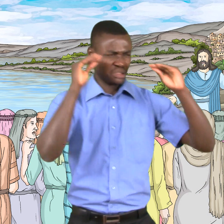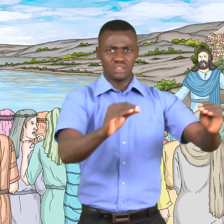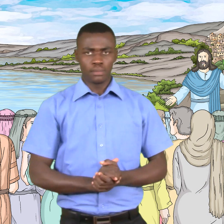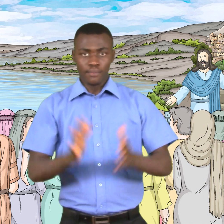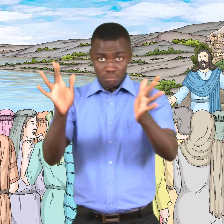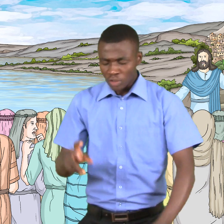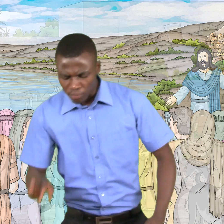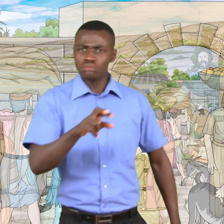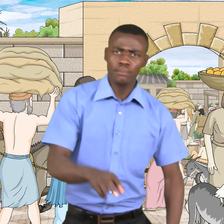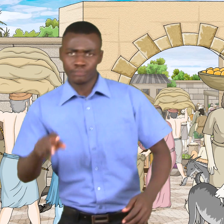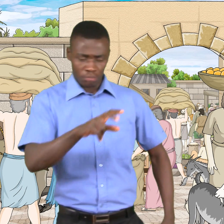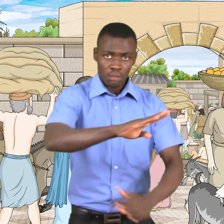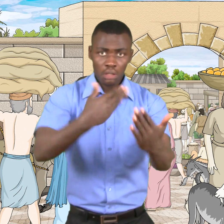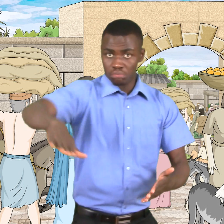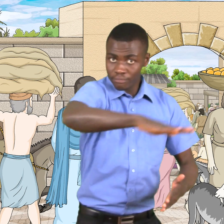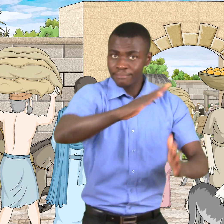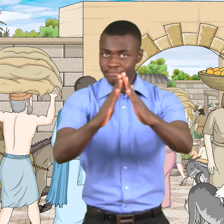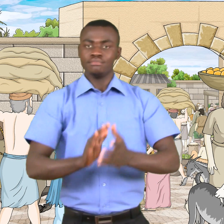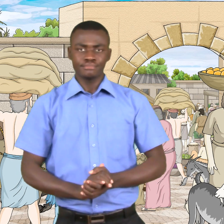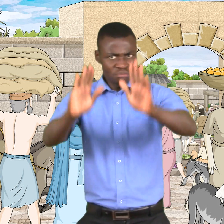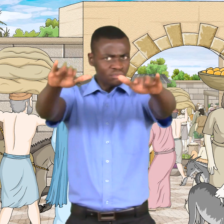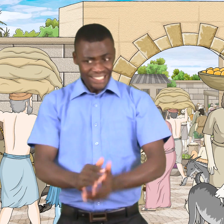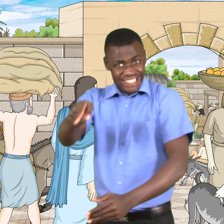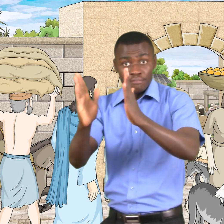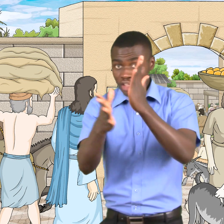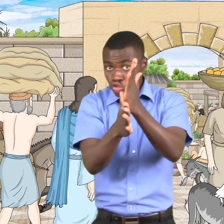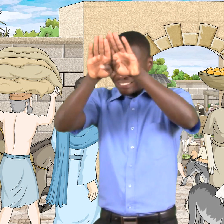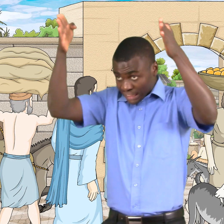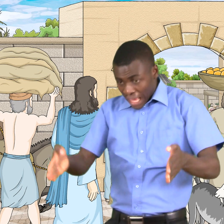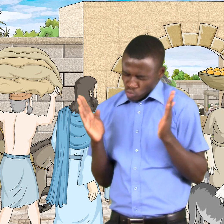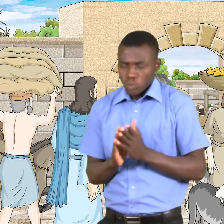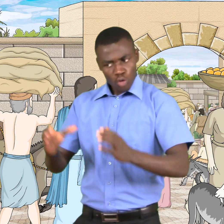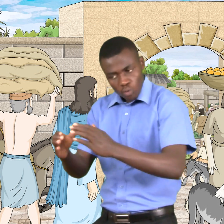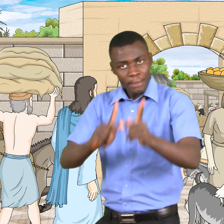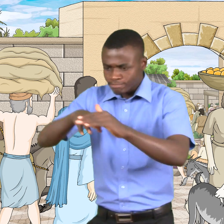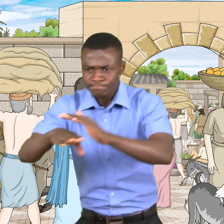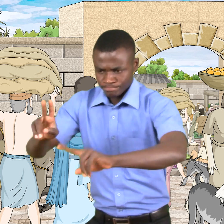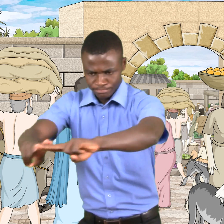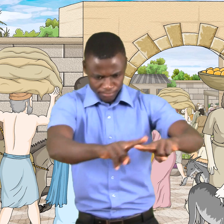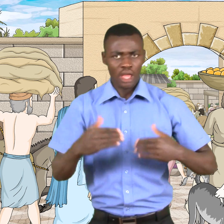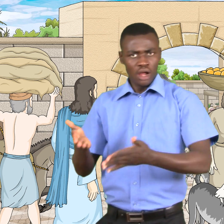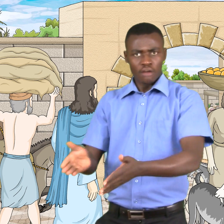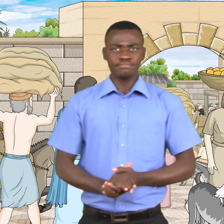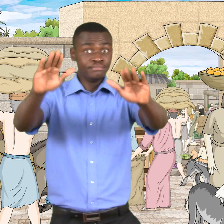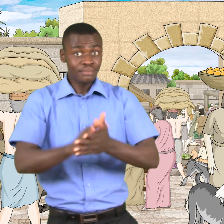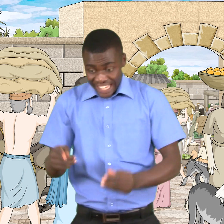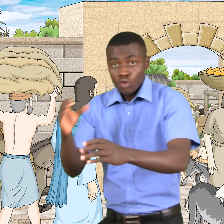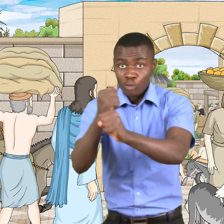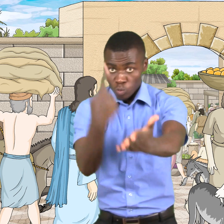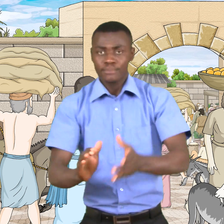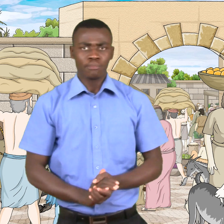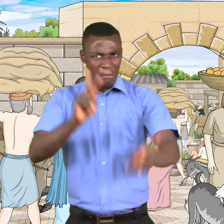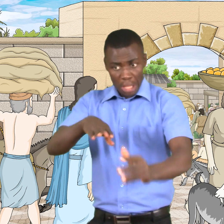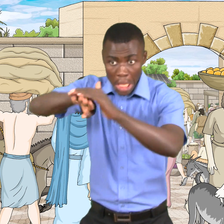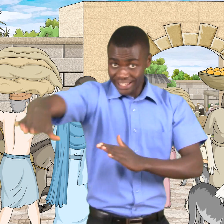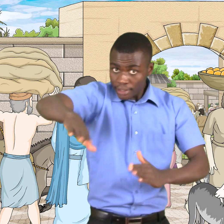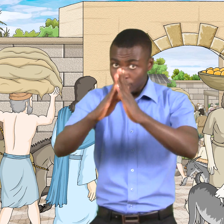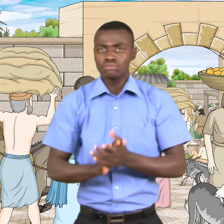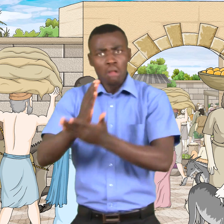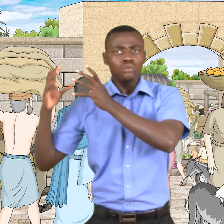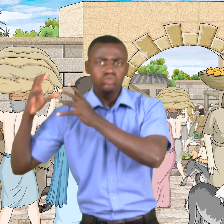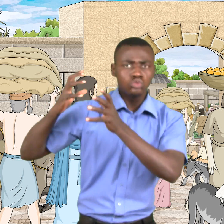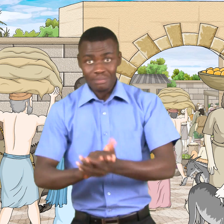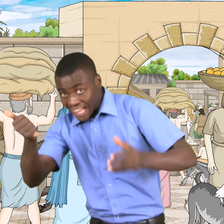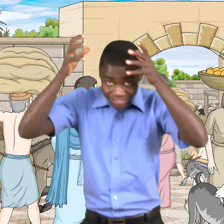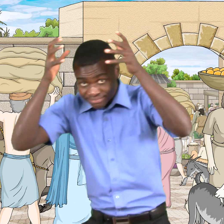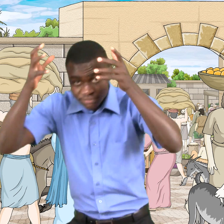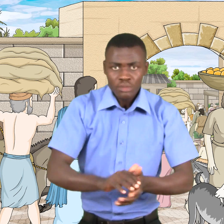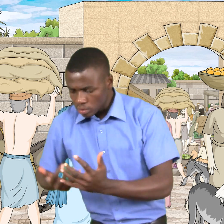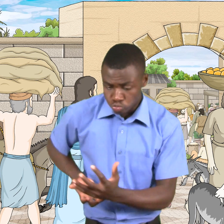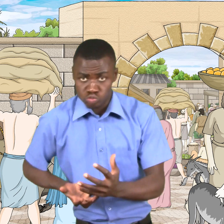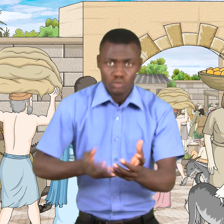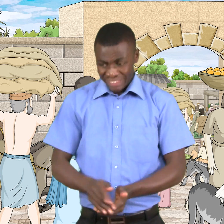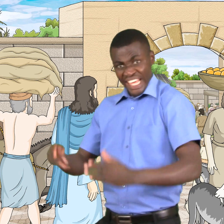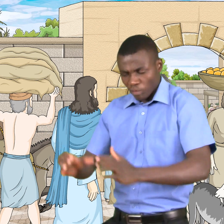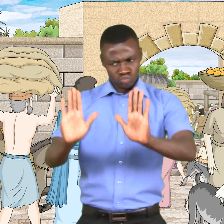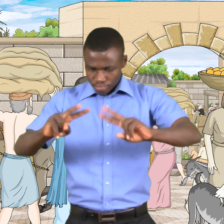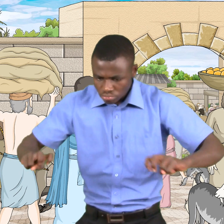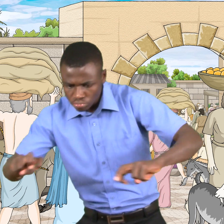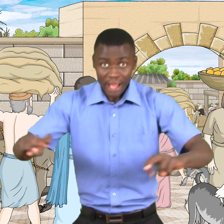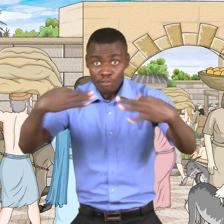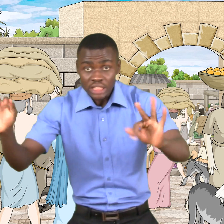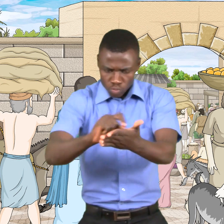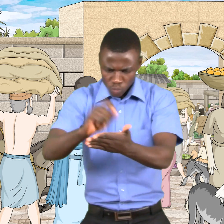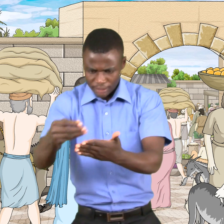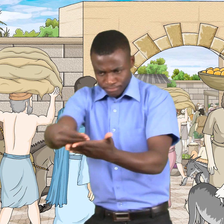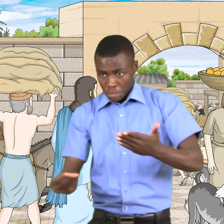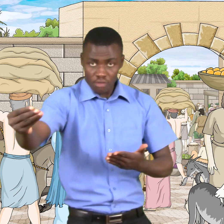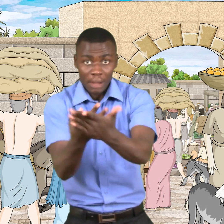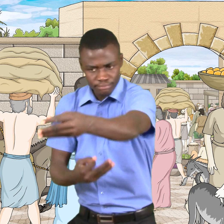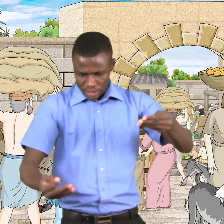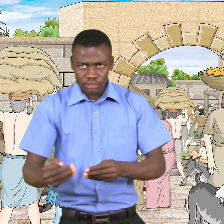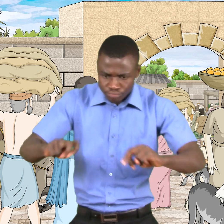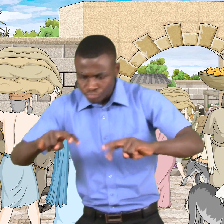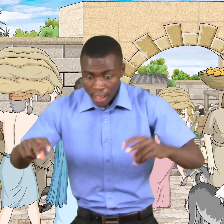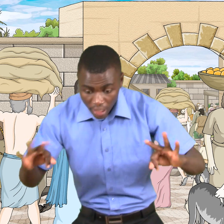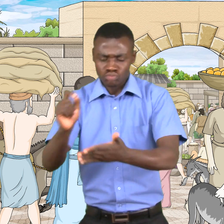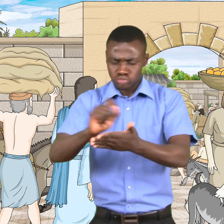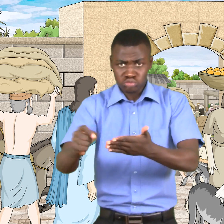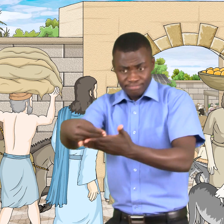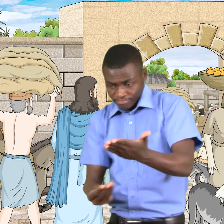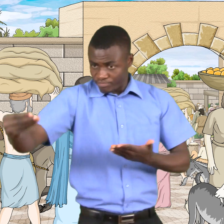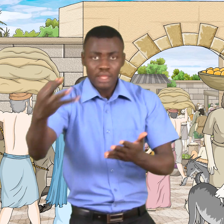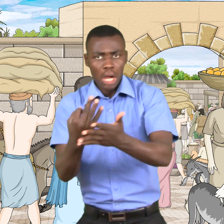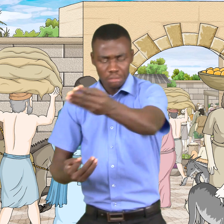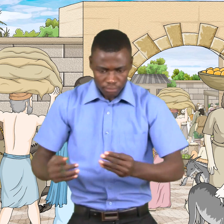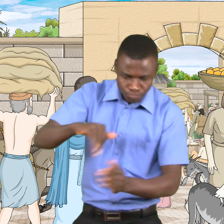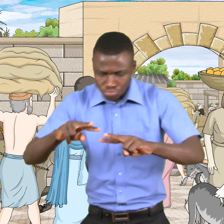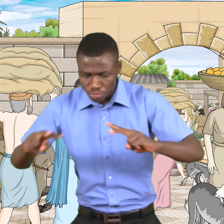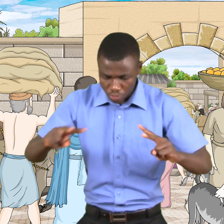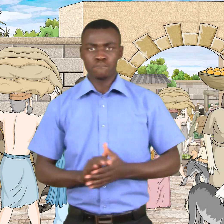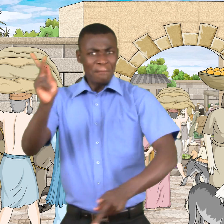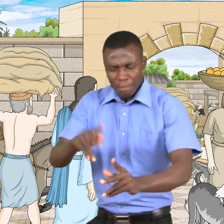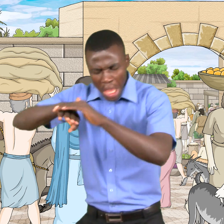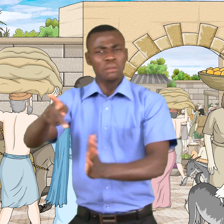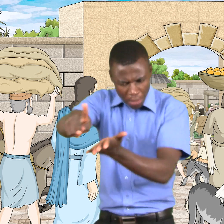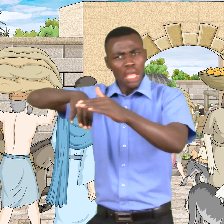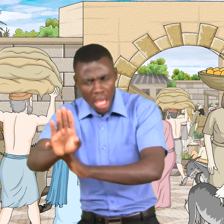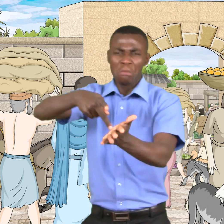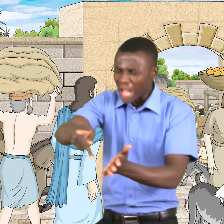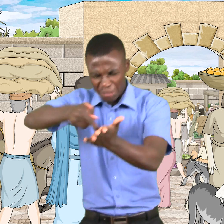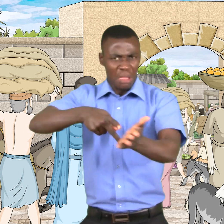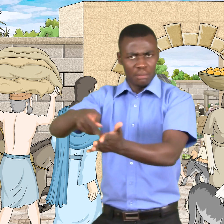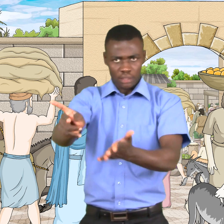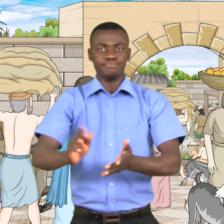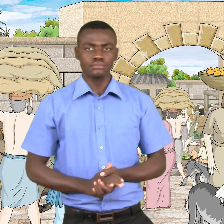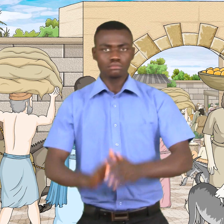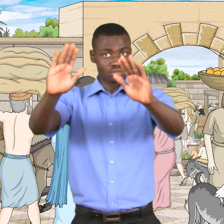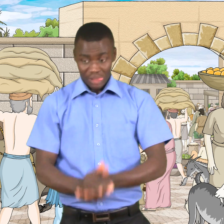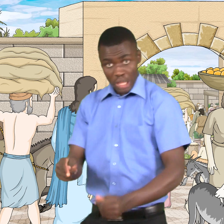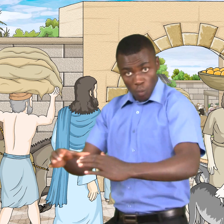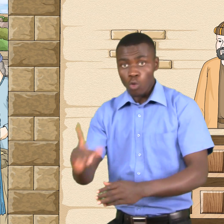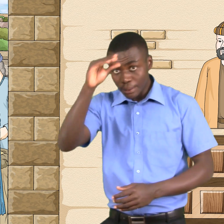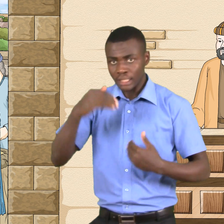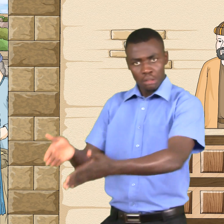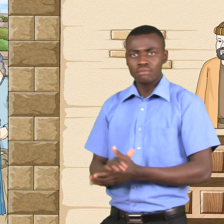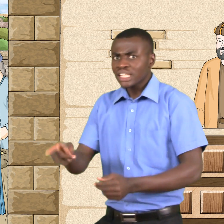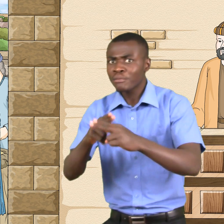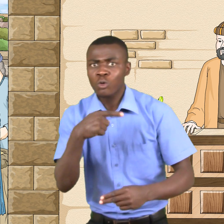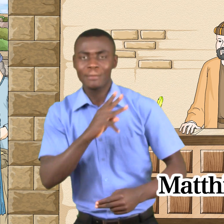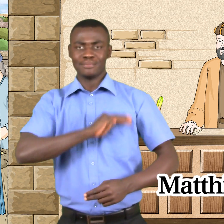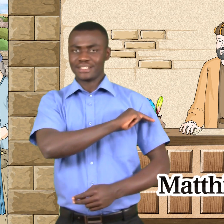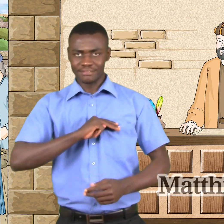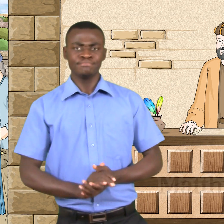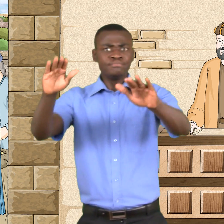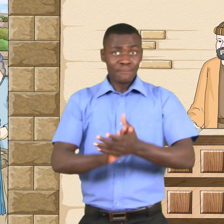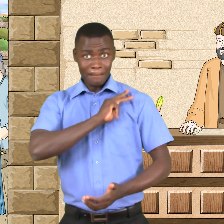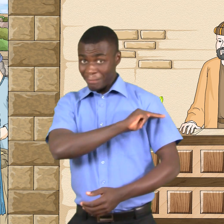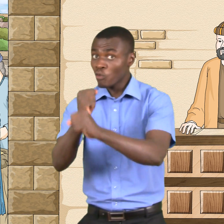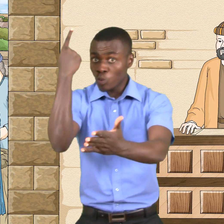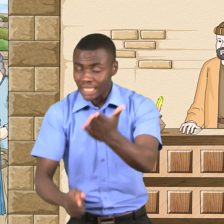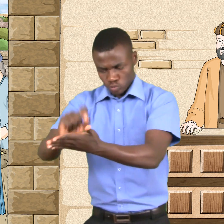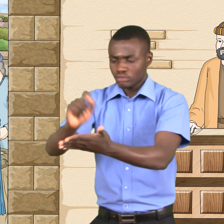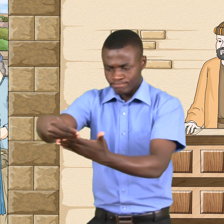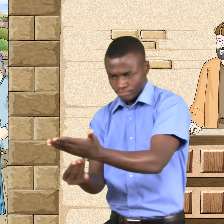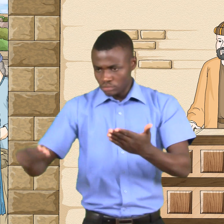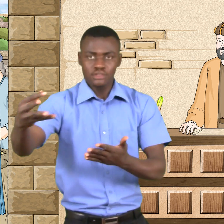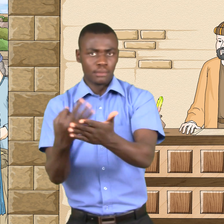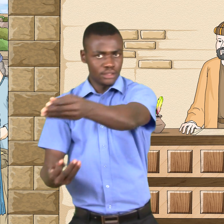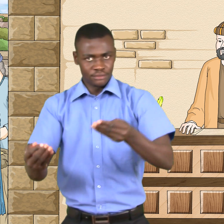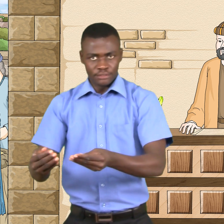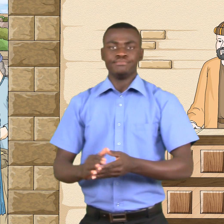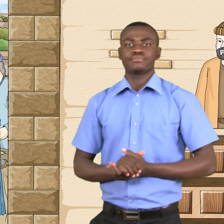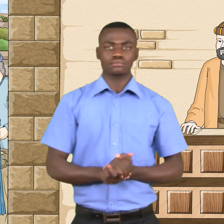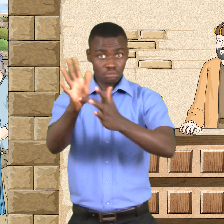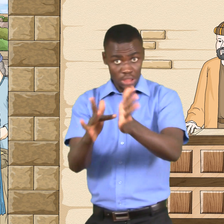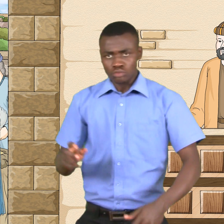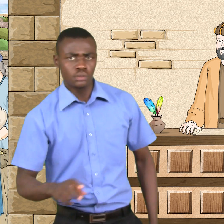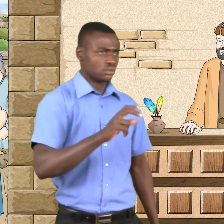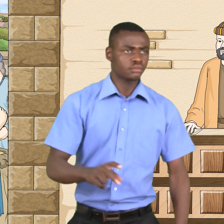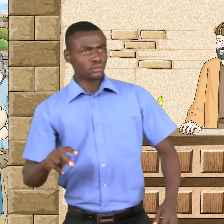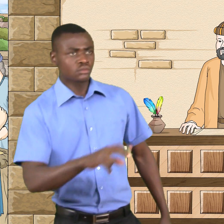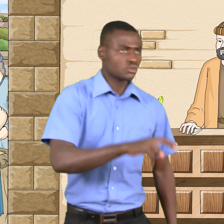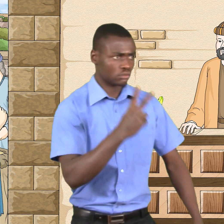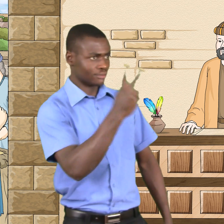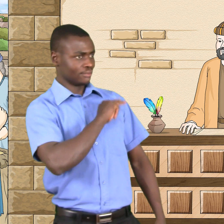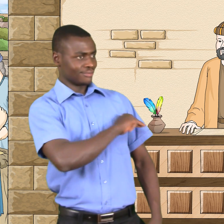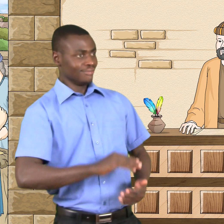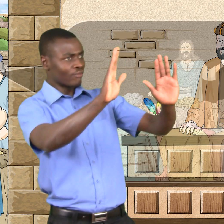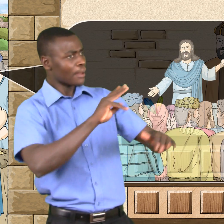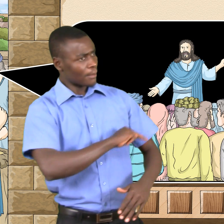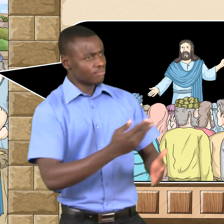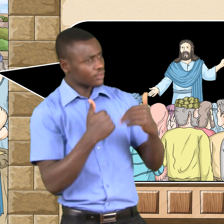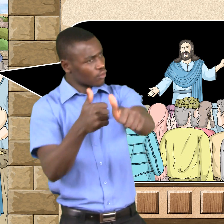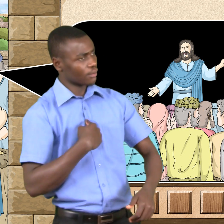As He was walking along, He saw Levi son of Alphaeus sitting at the tax booth.